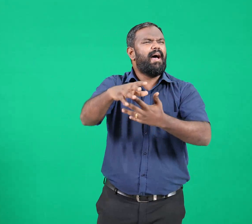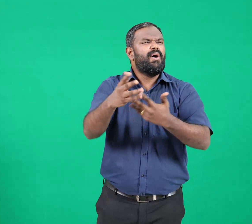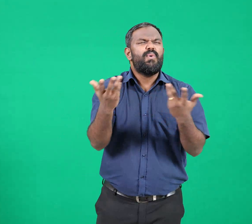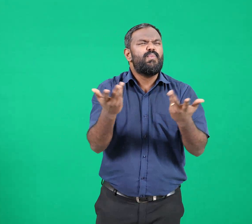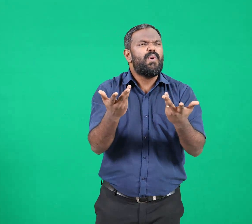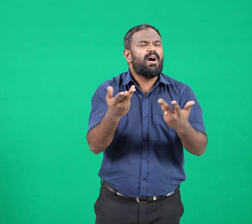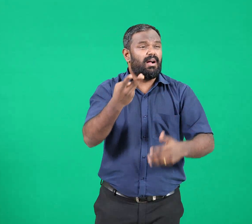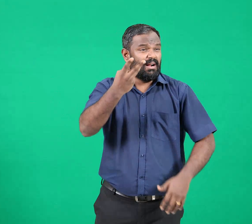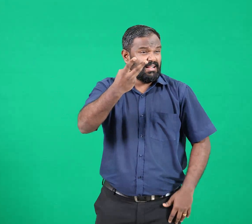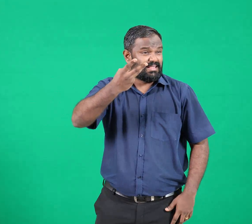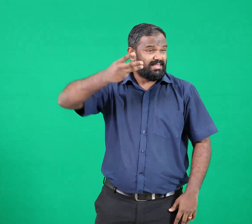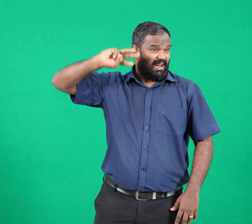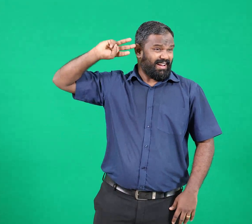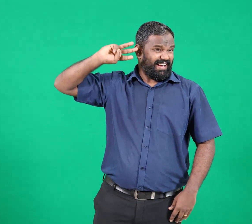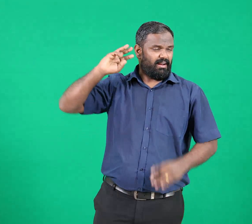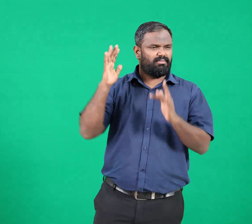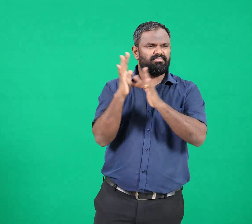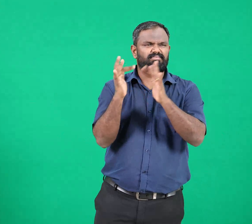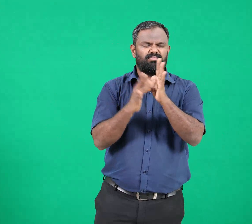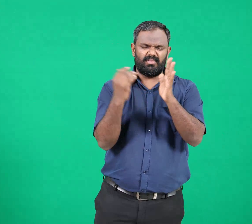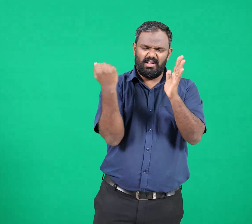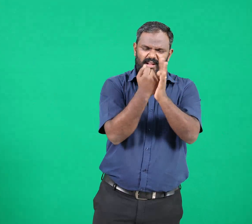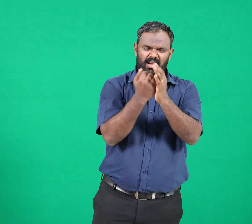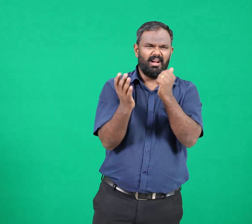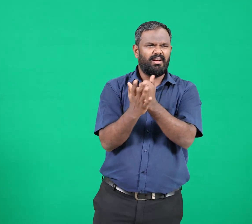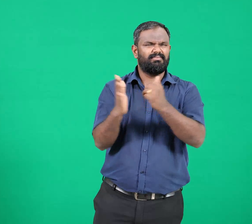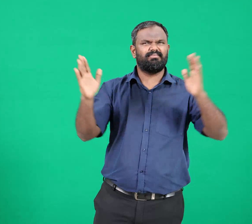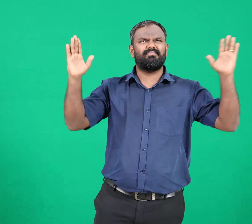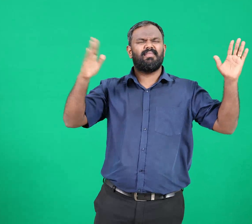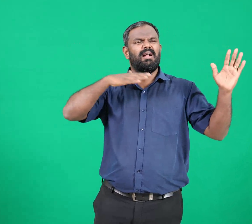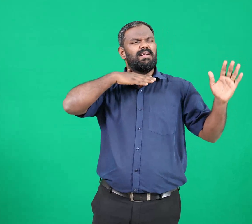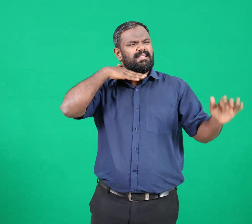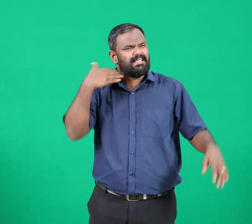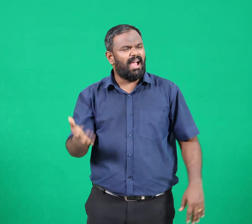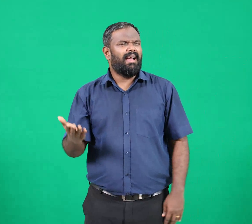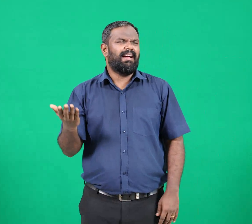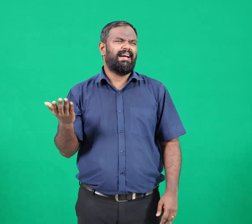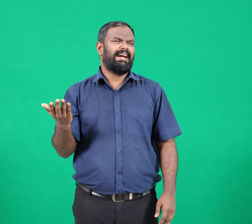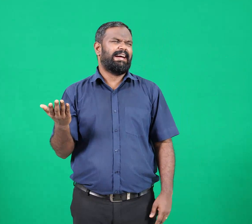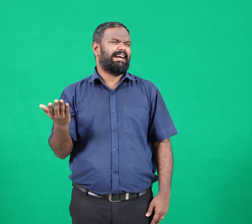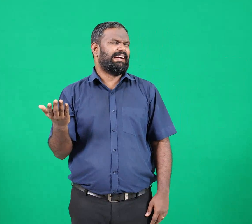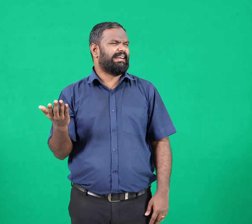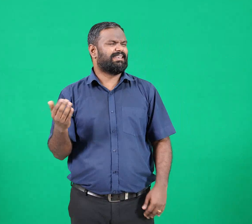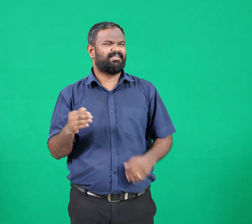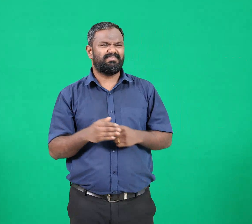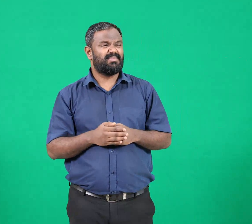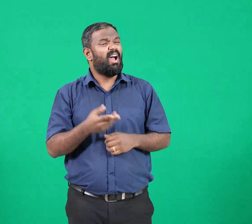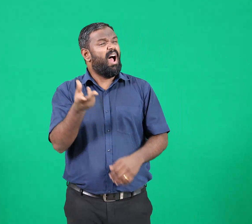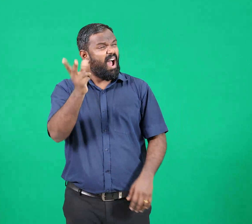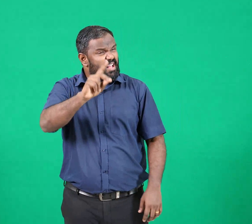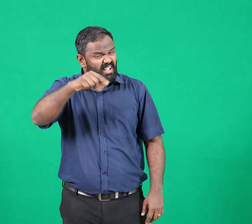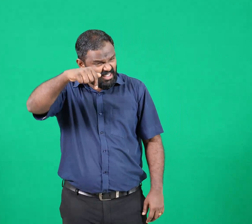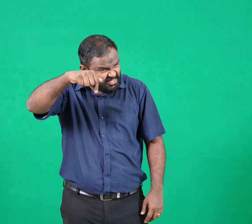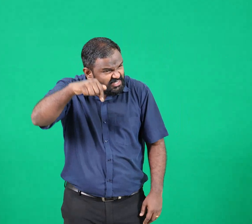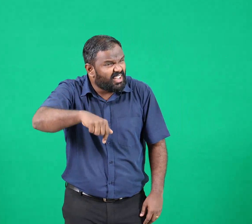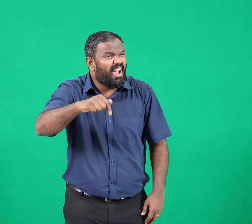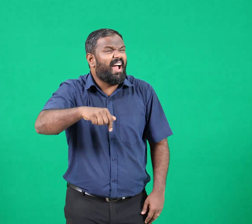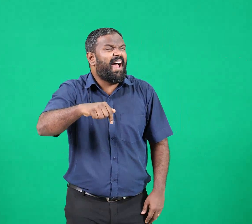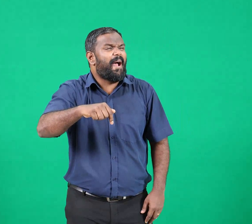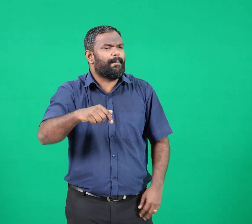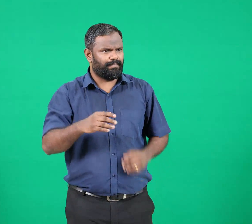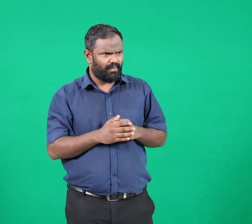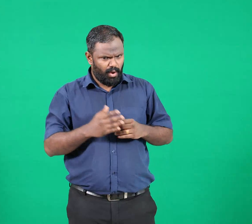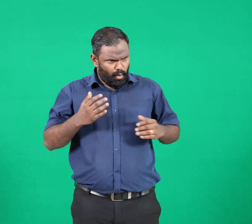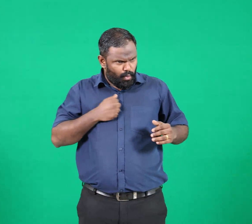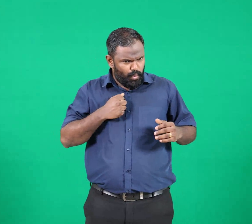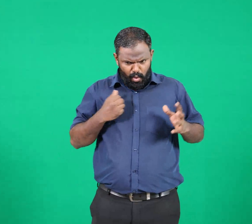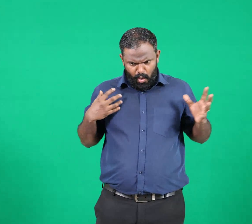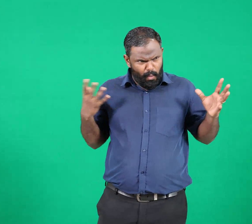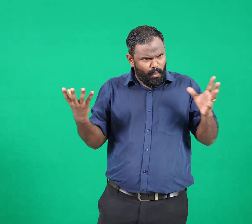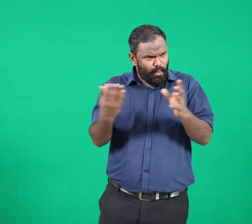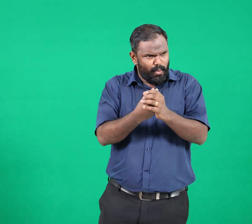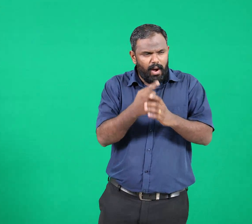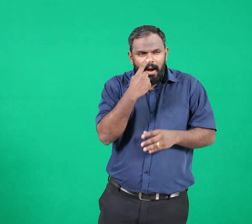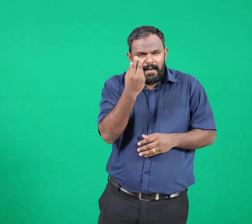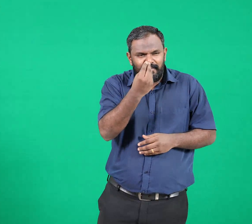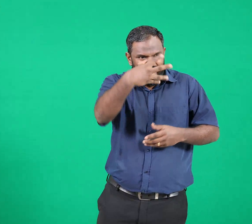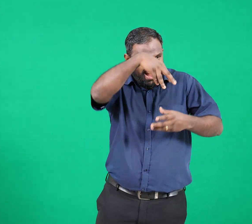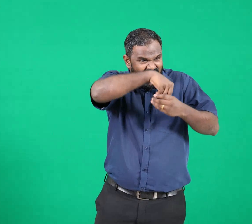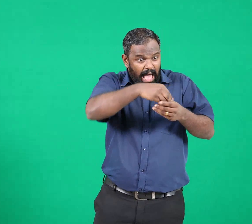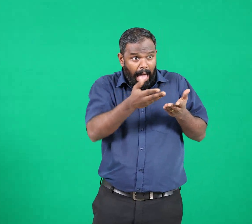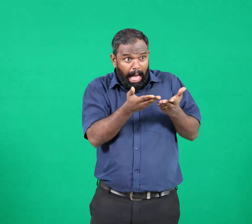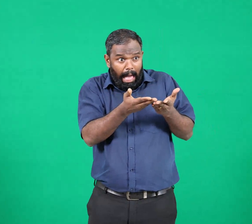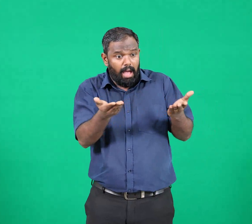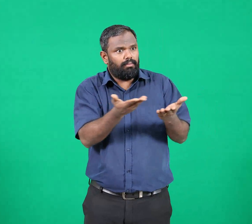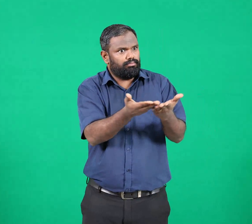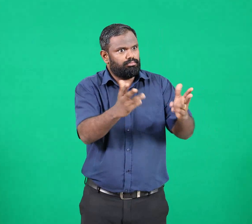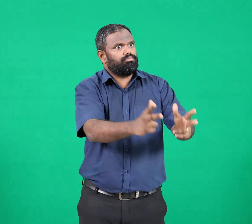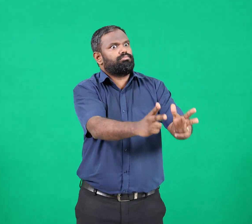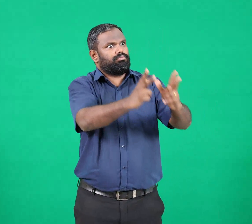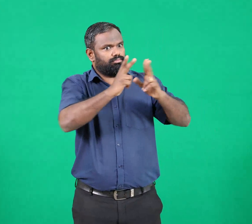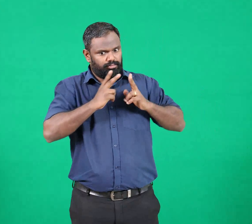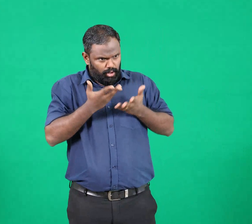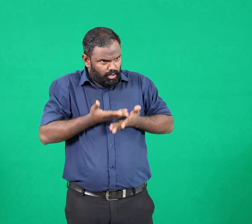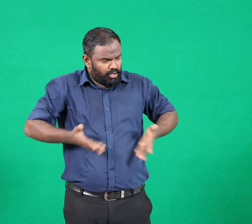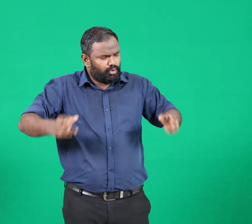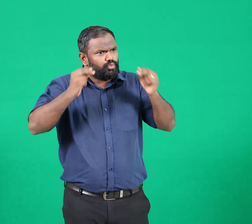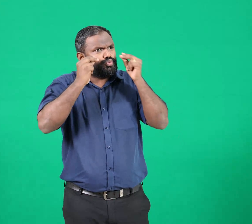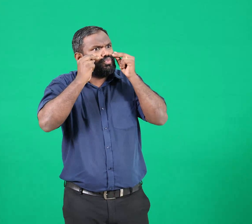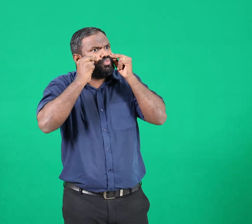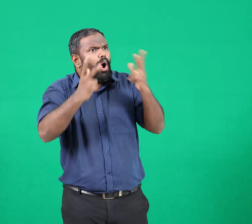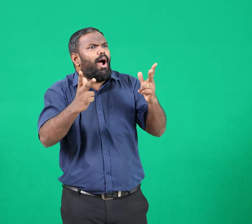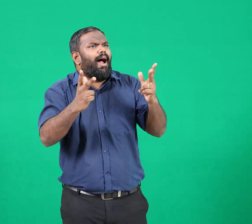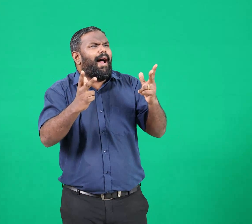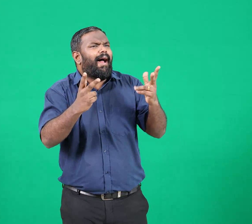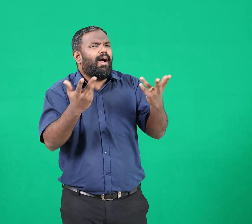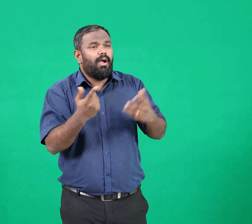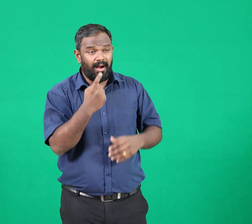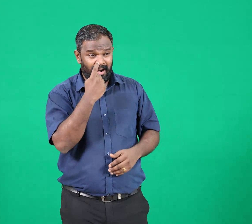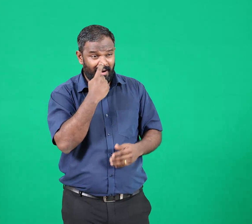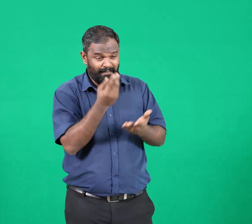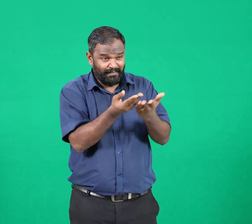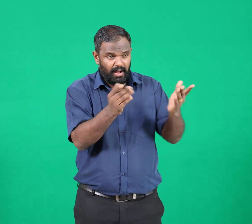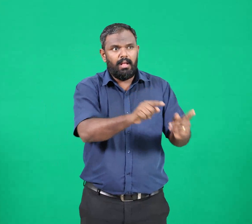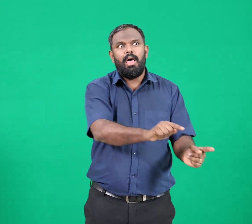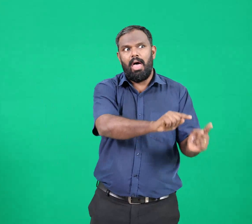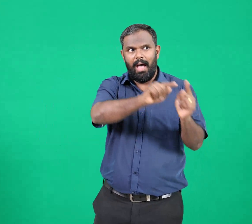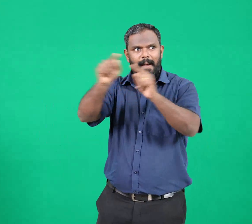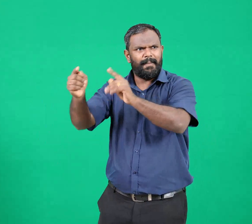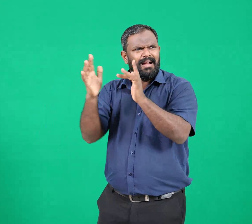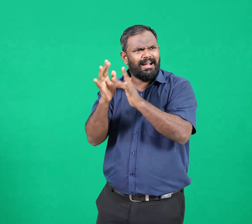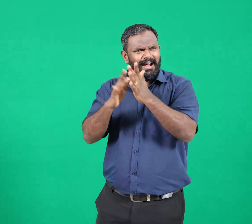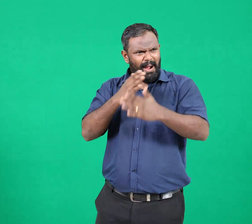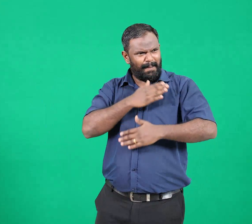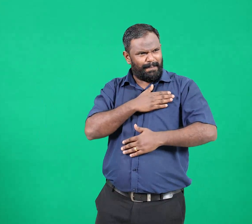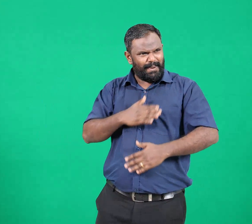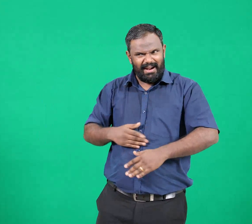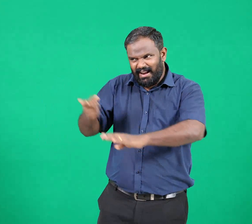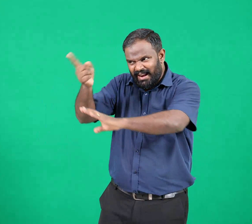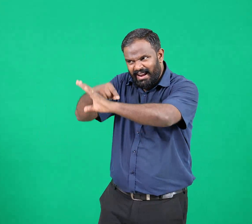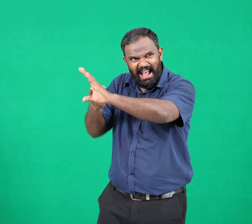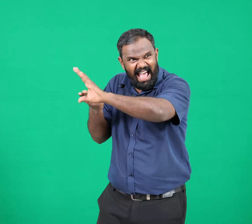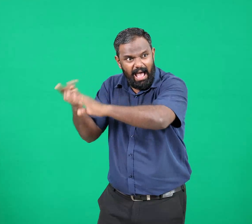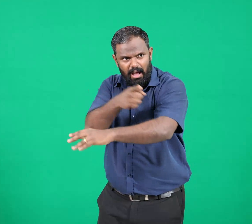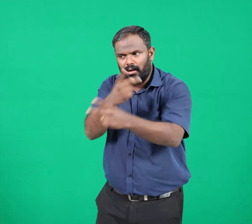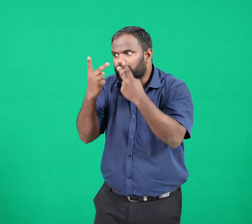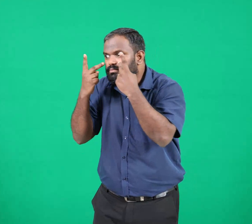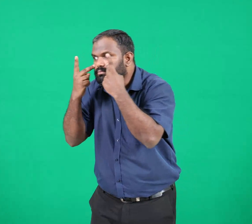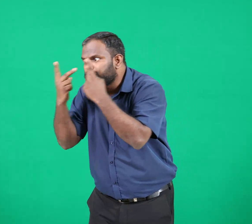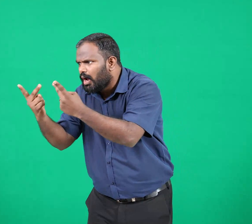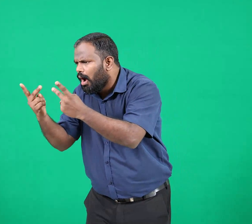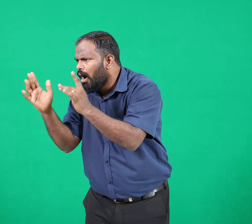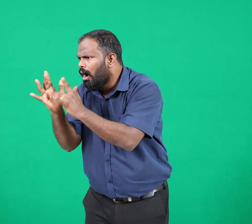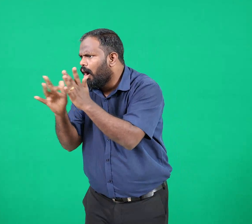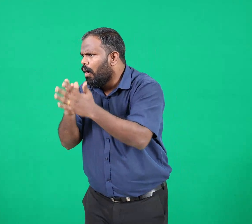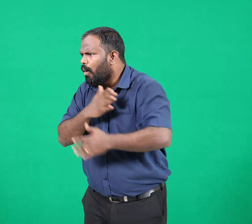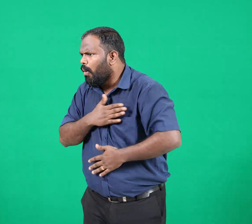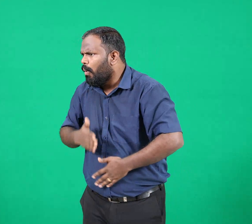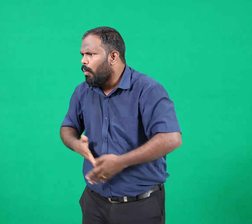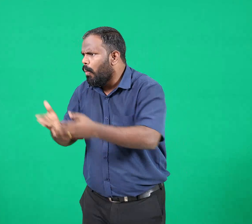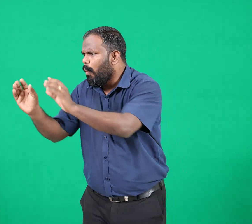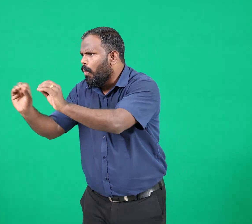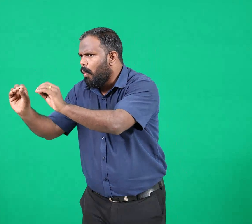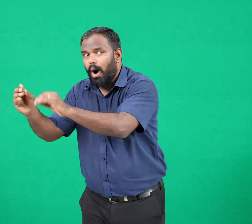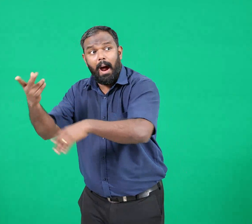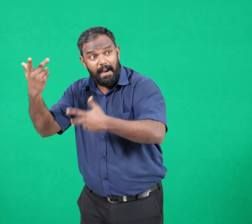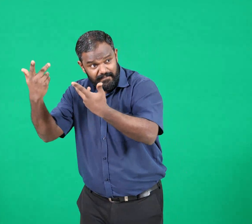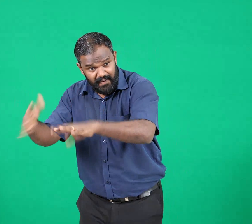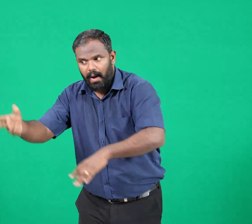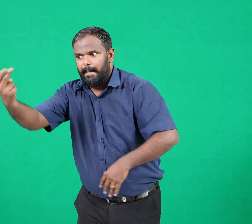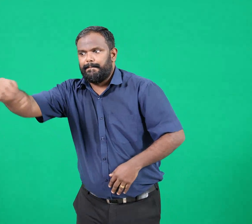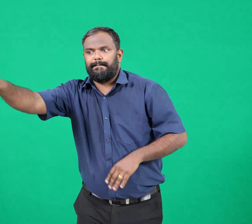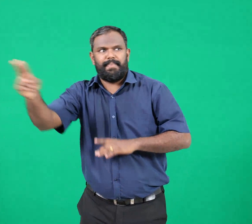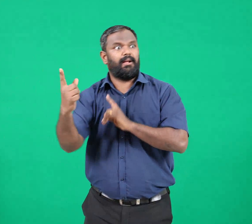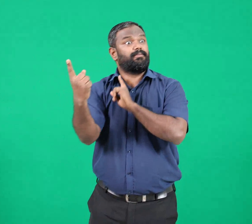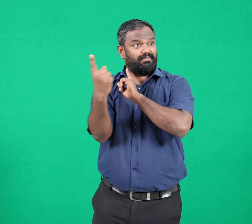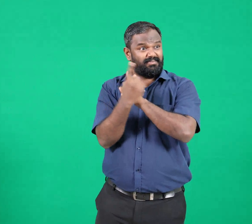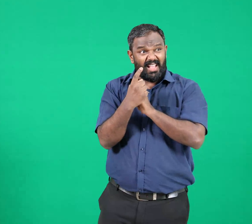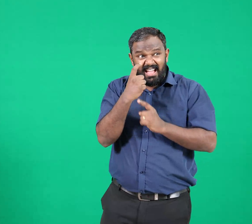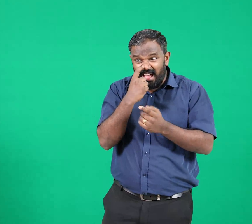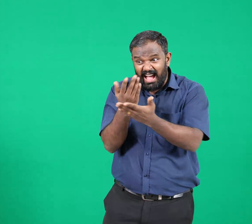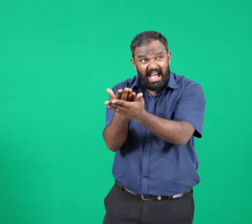Furthermore, some of our women astounded us. They were at the tomb early this morning, but they did not find His body.